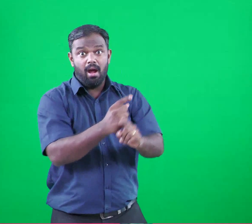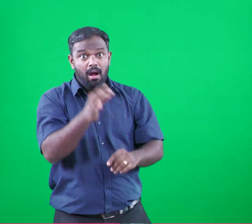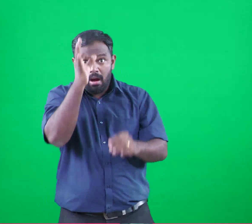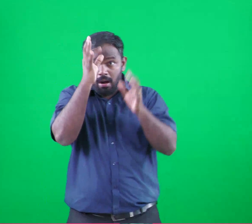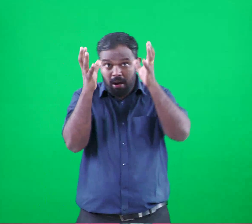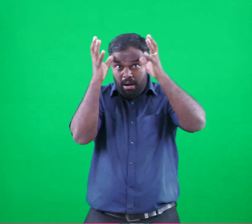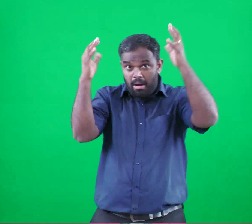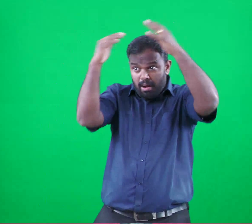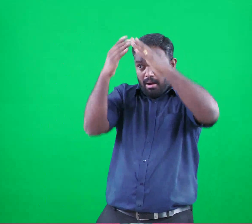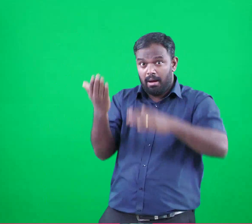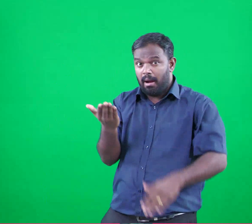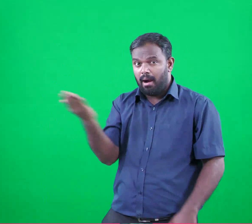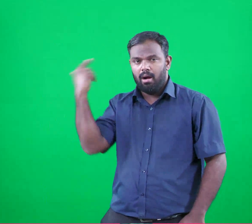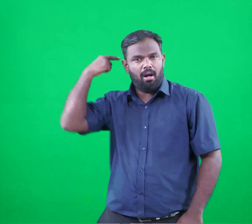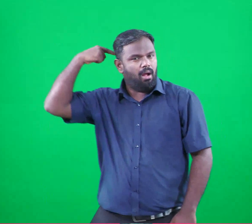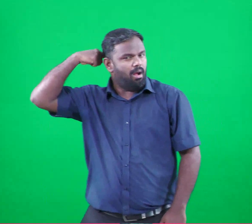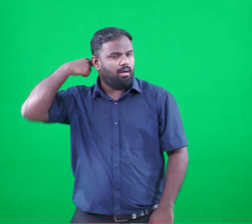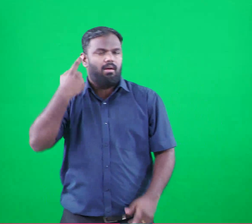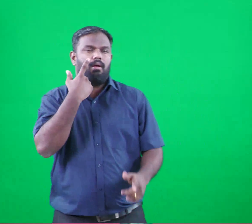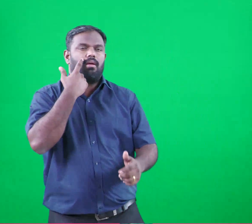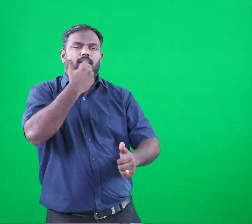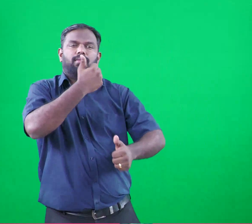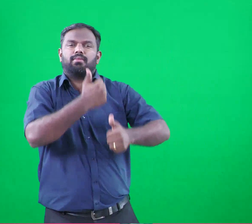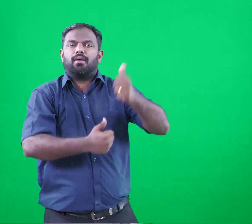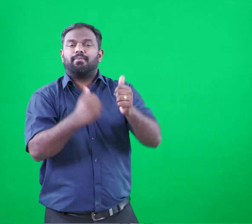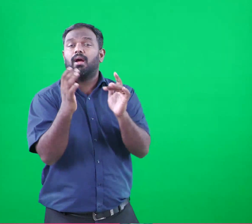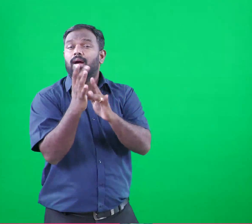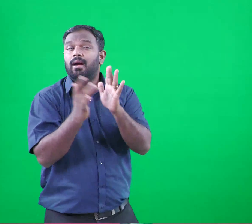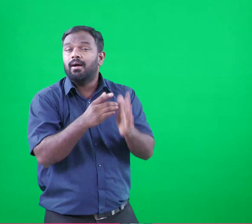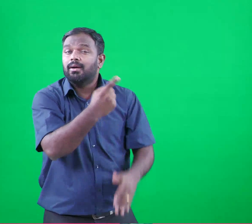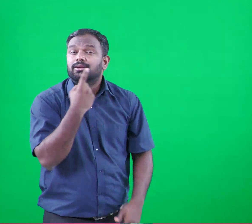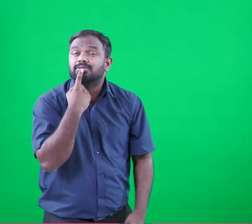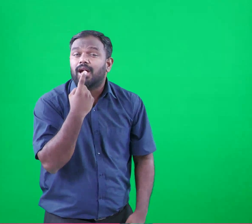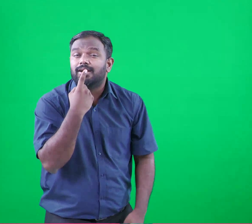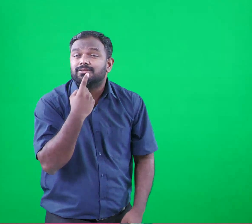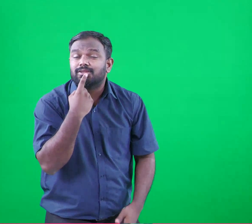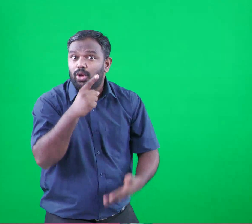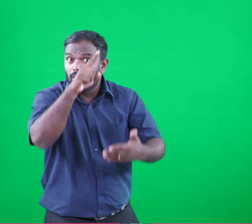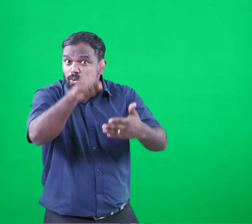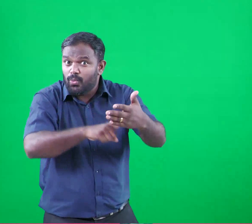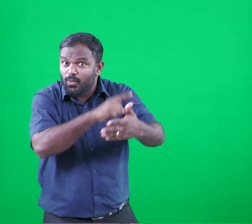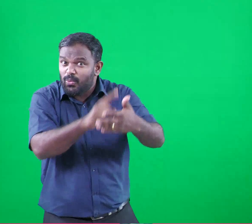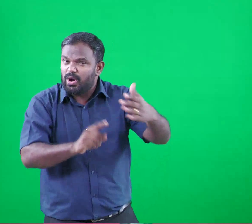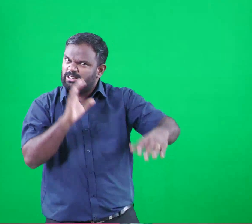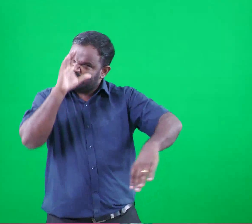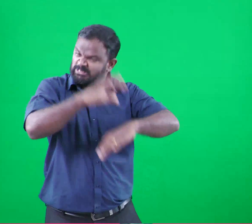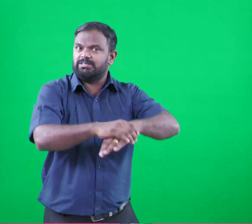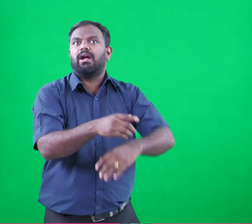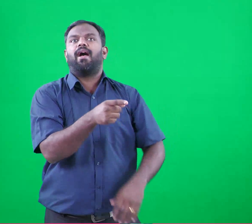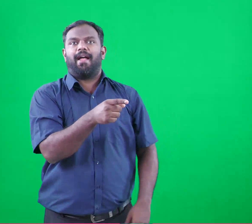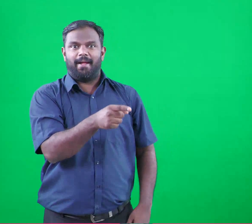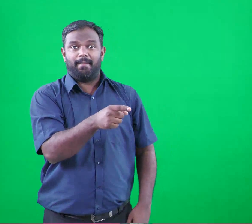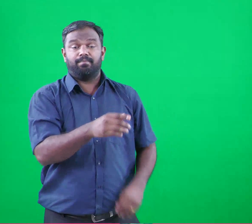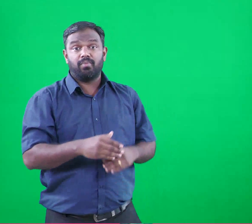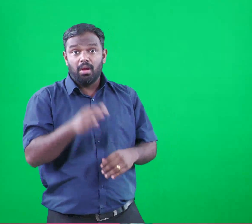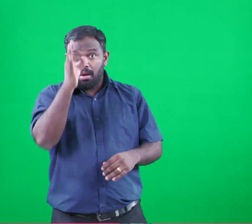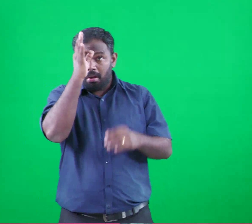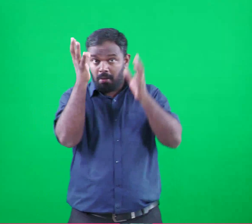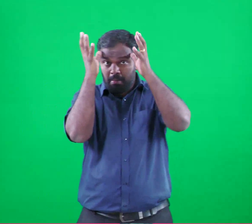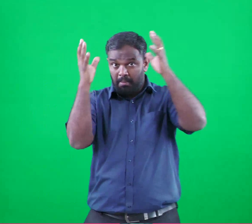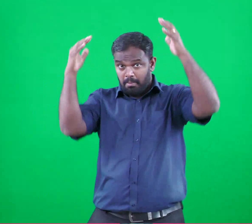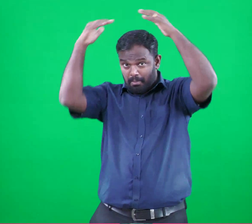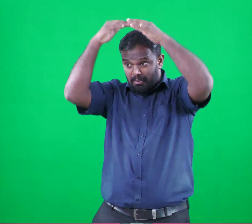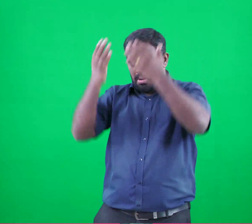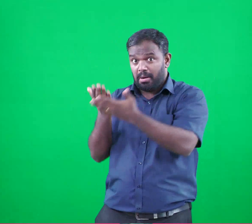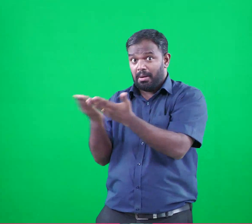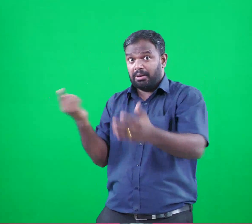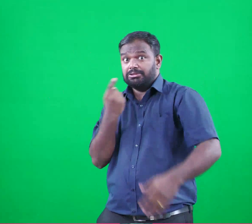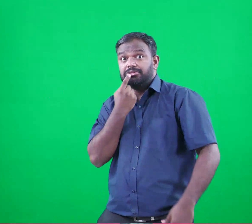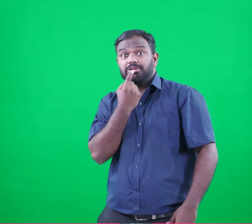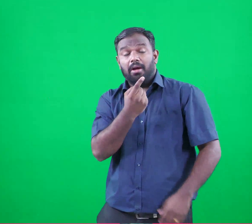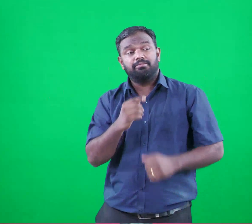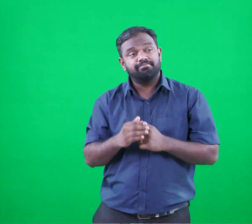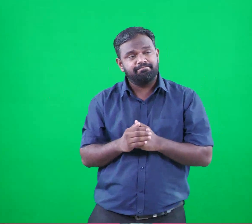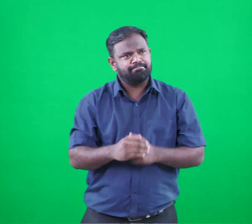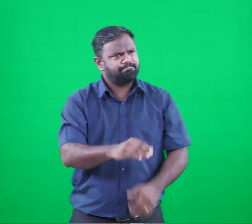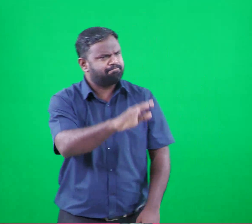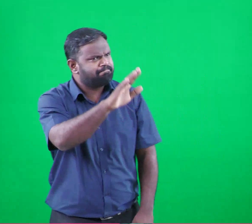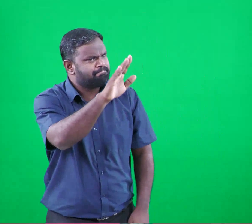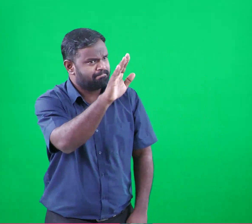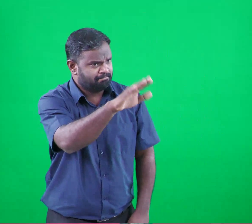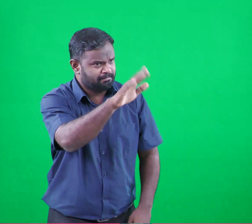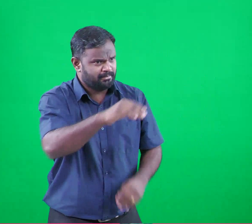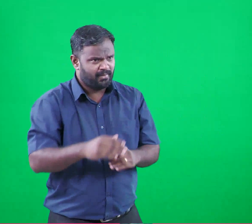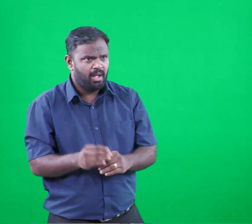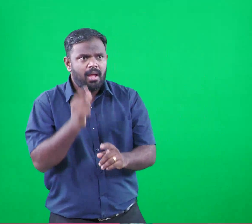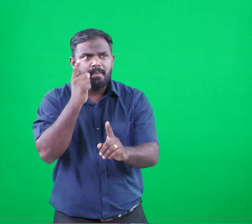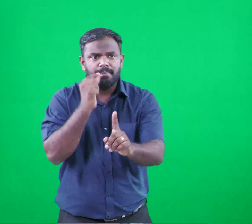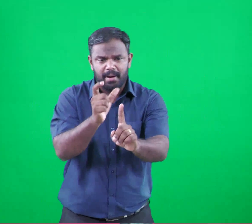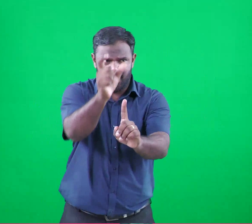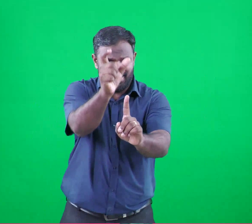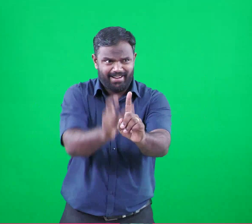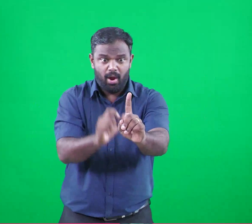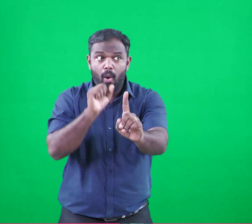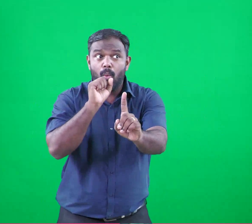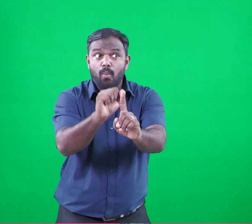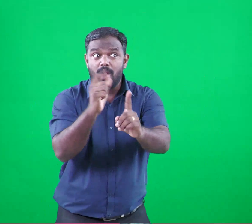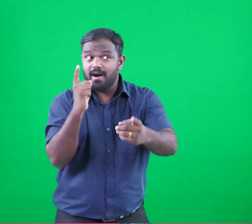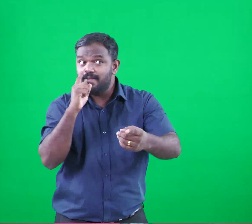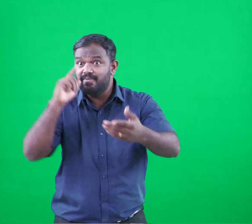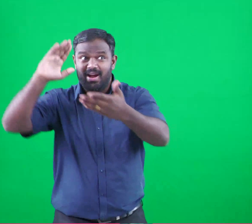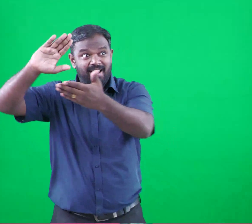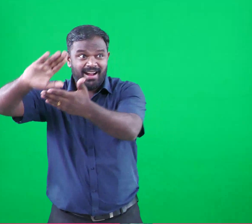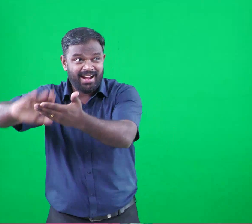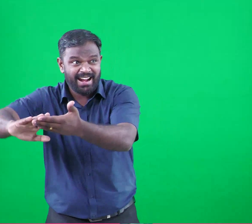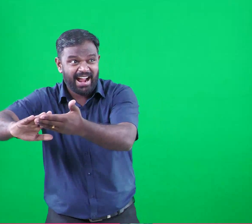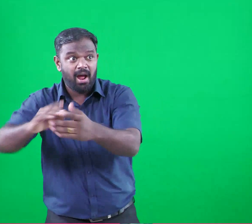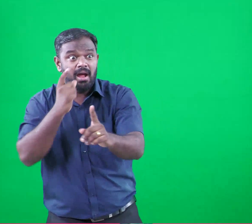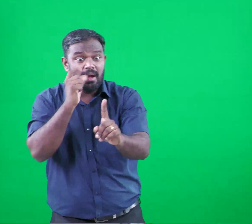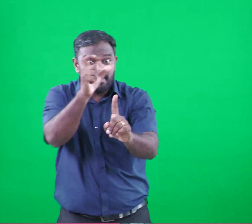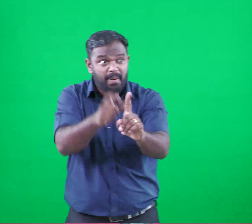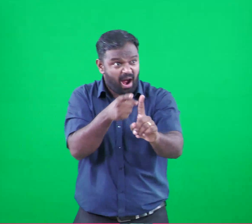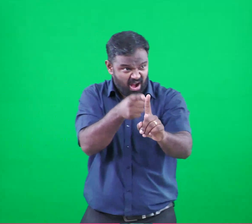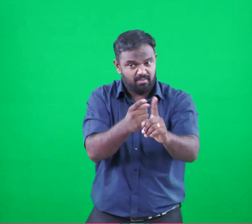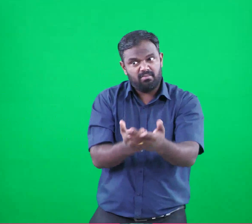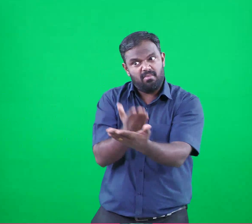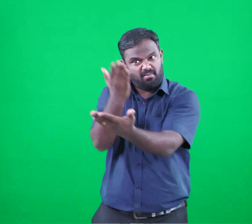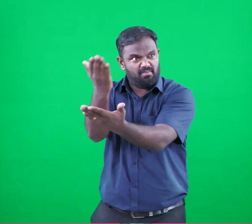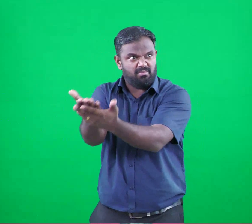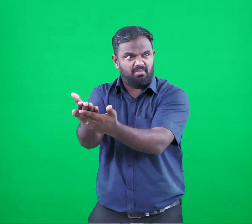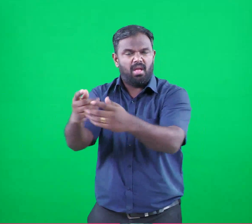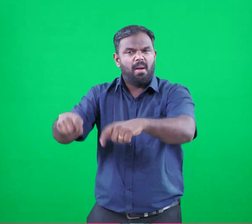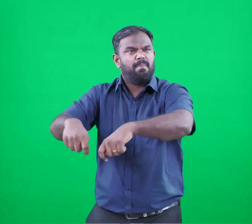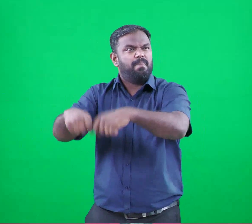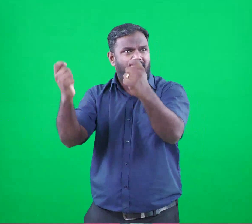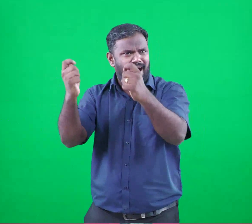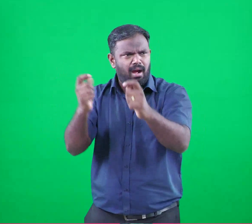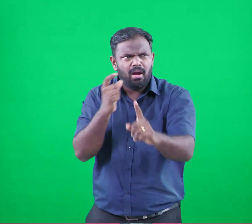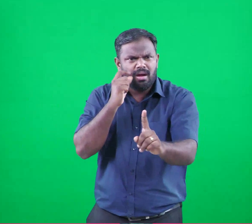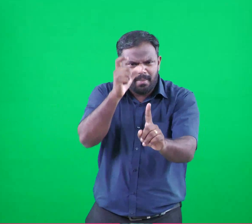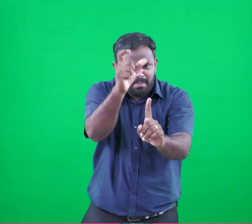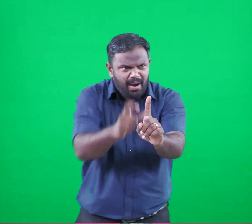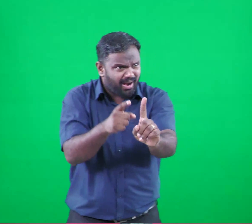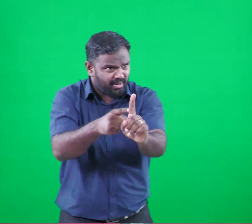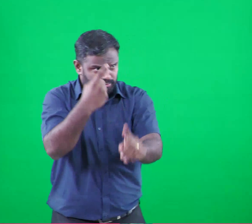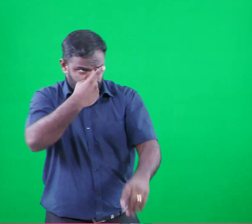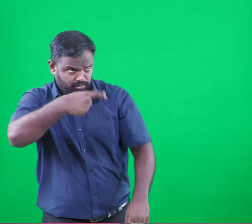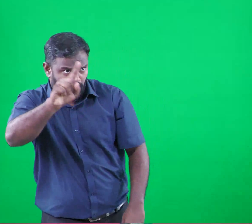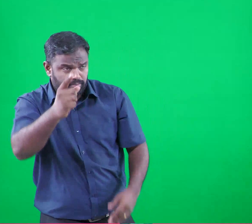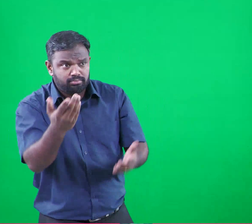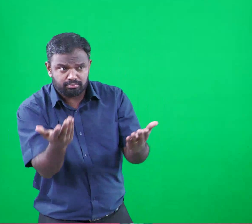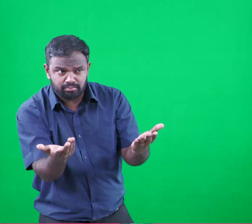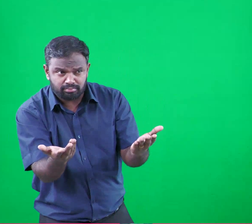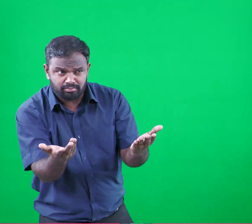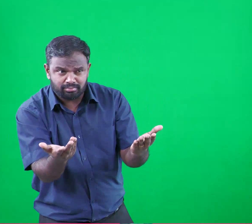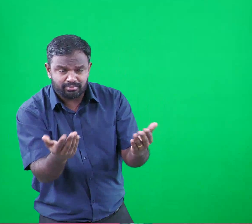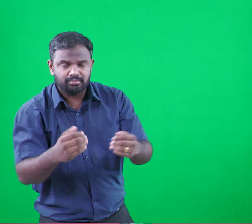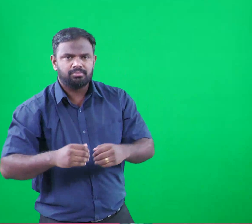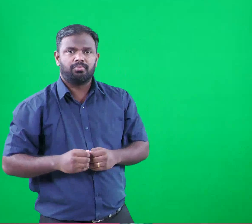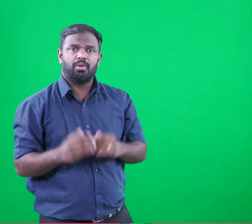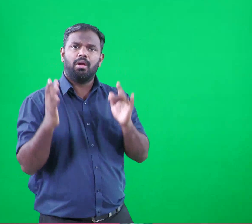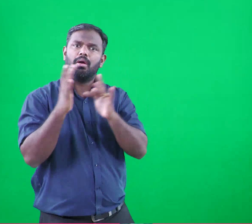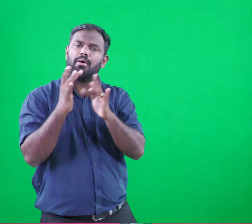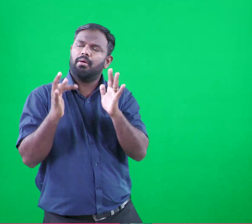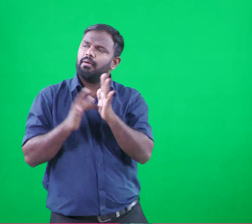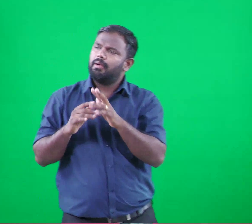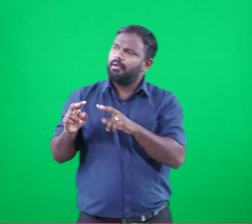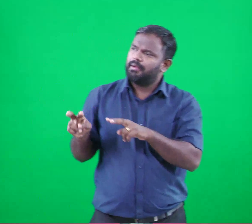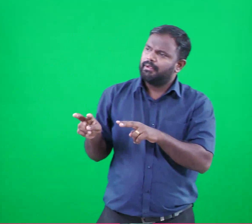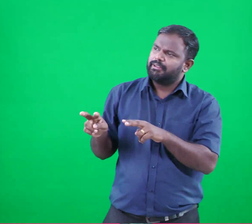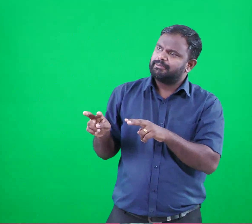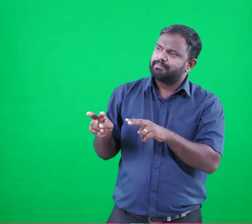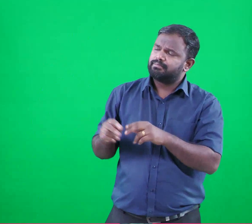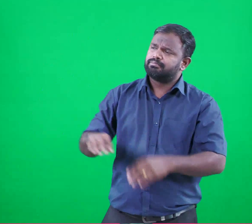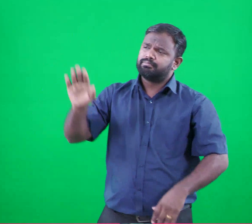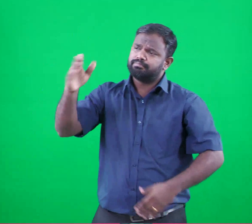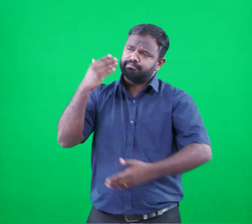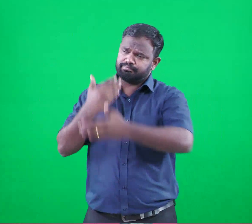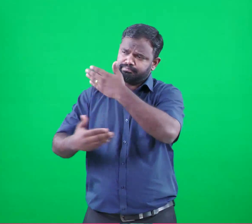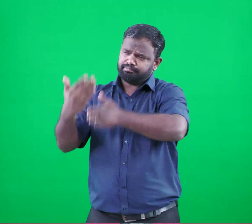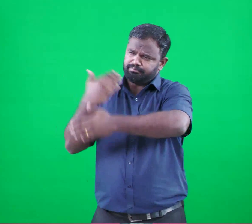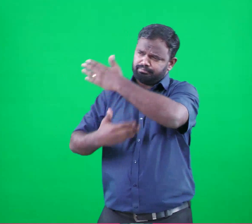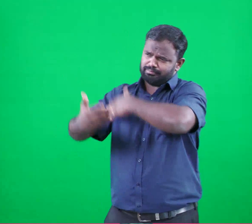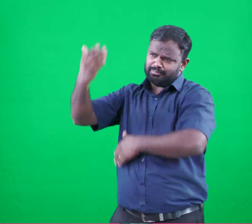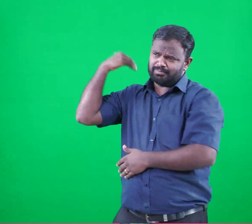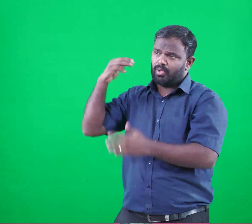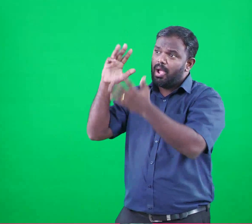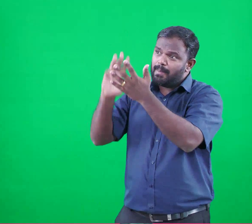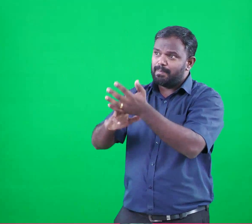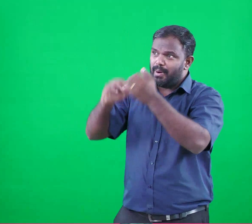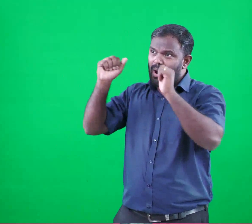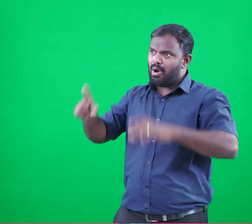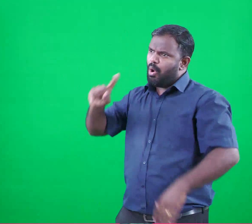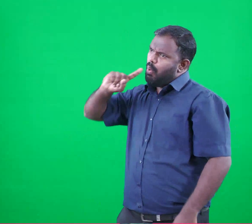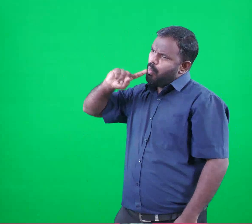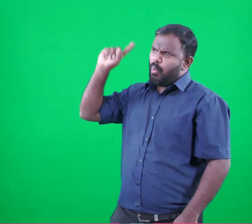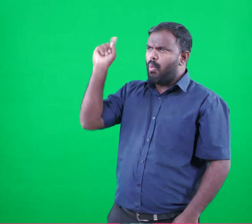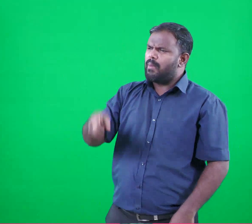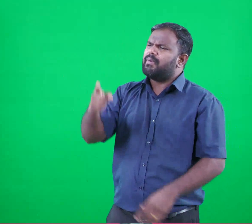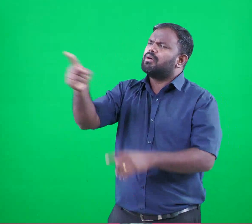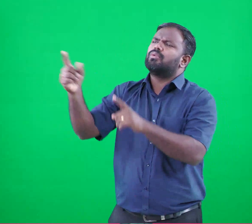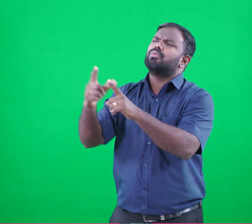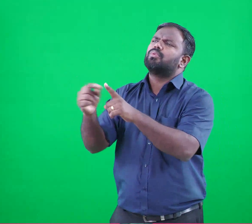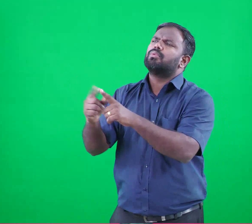" Is it lawful for a man to divorce his wife?" they inquired. "What did Moses command you?"